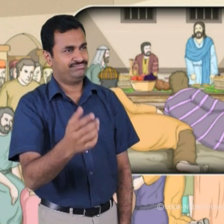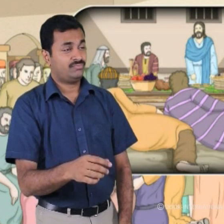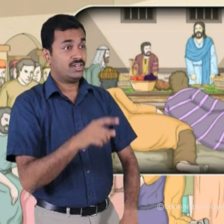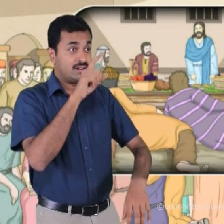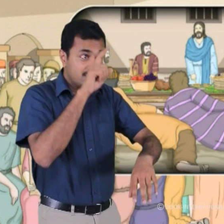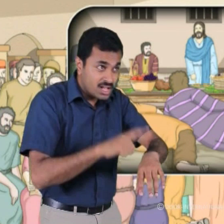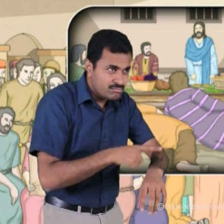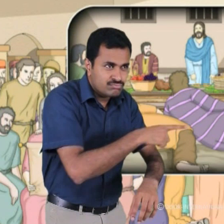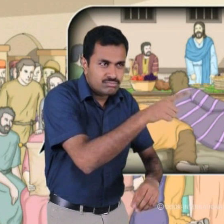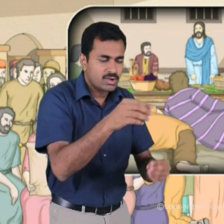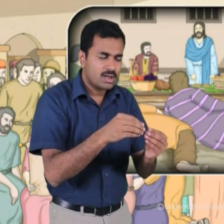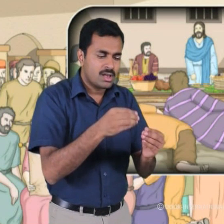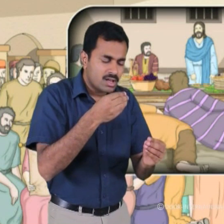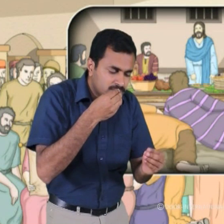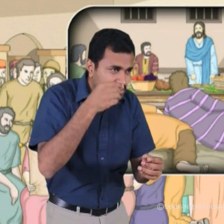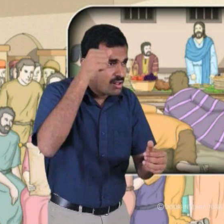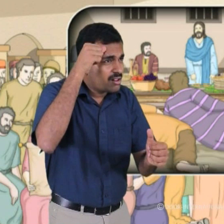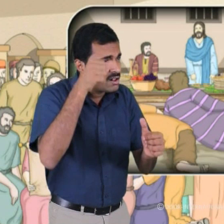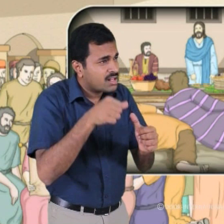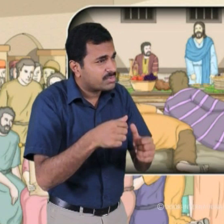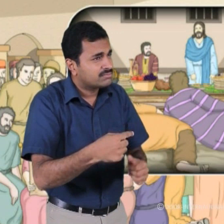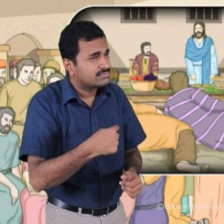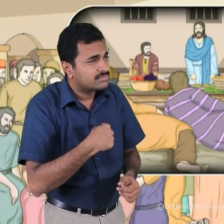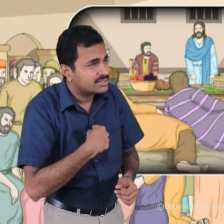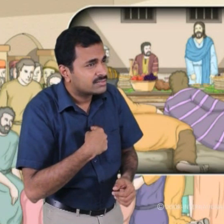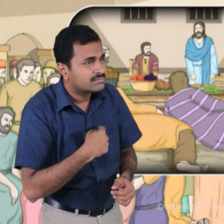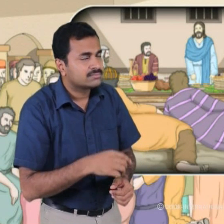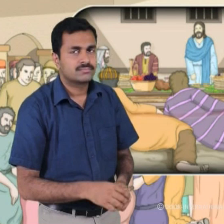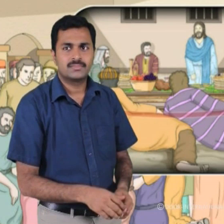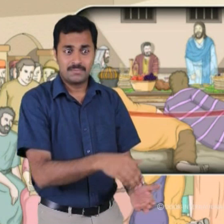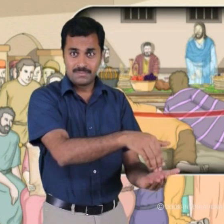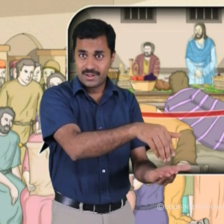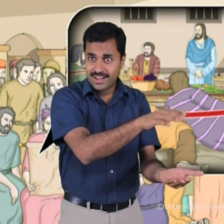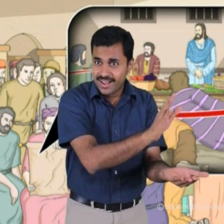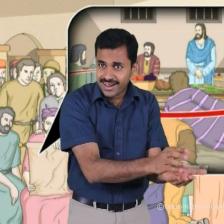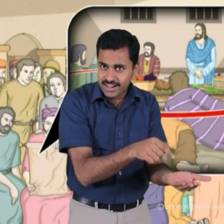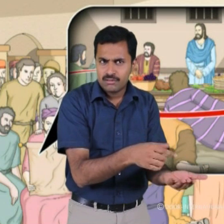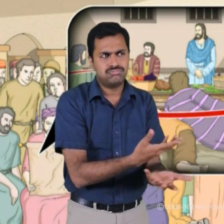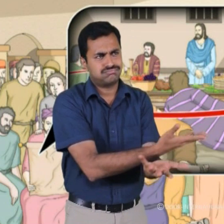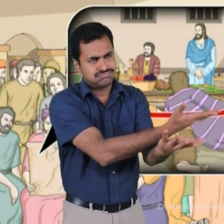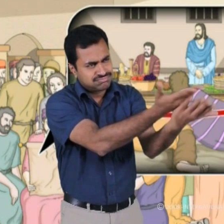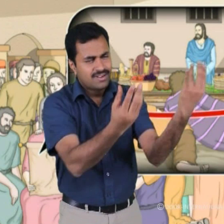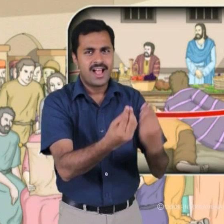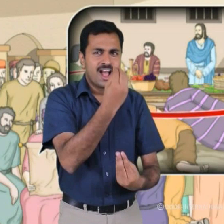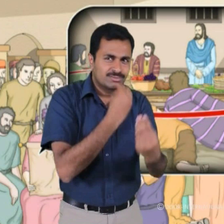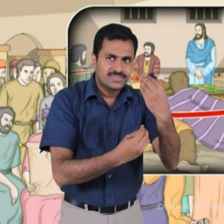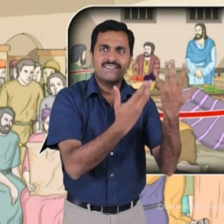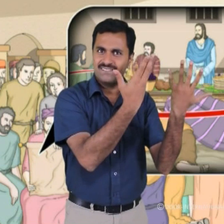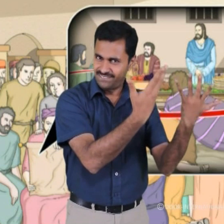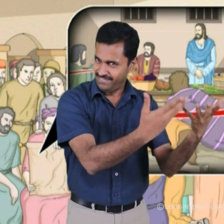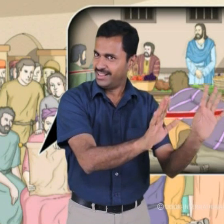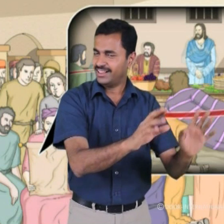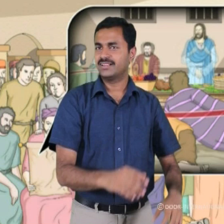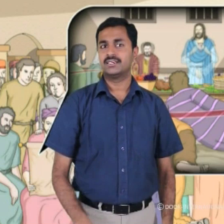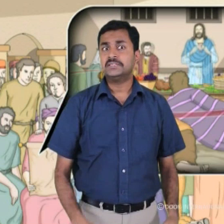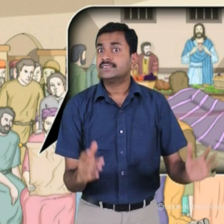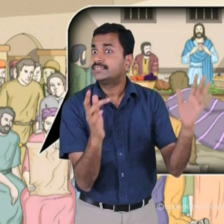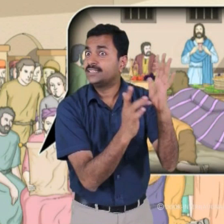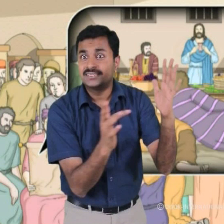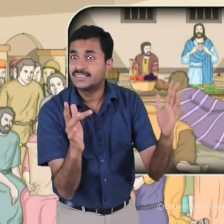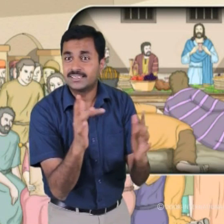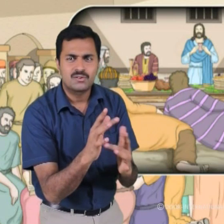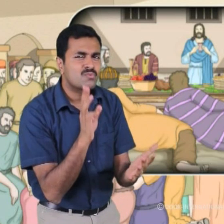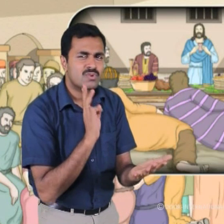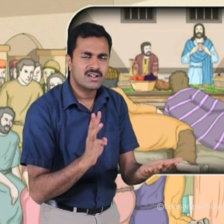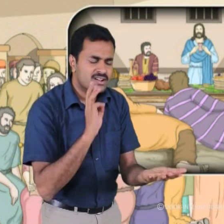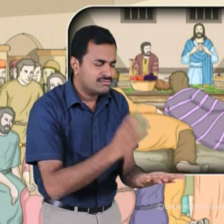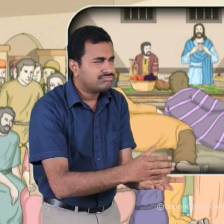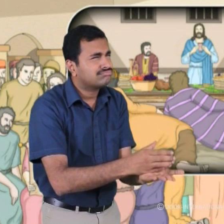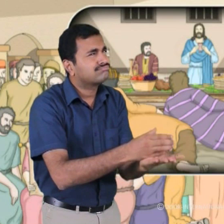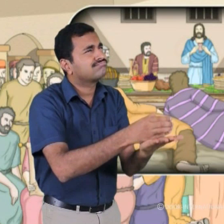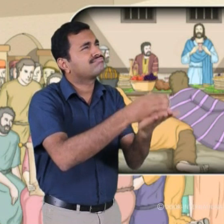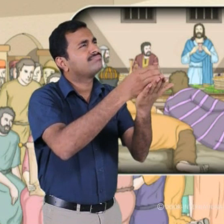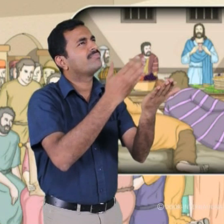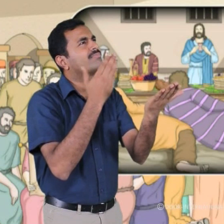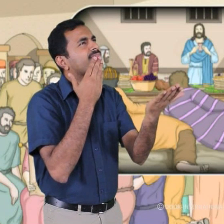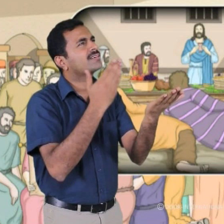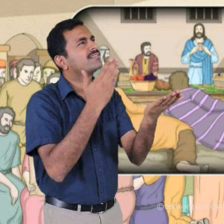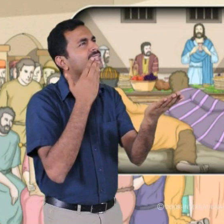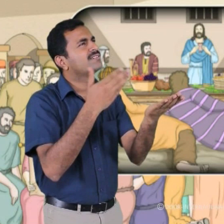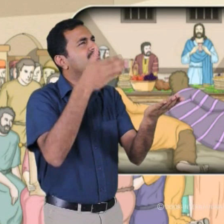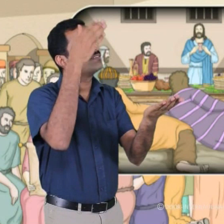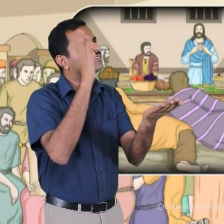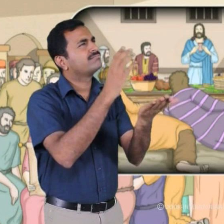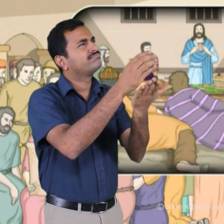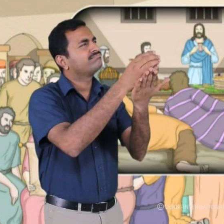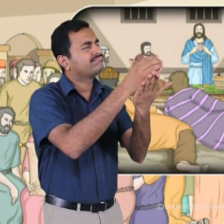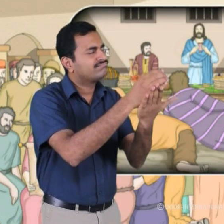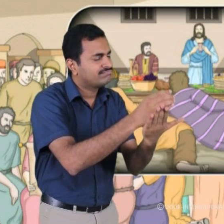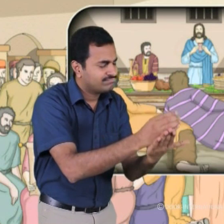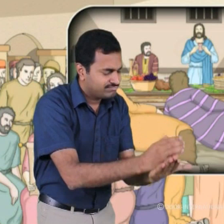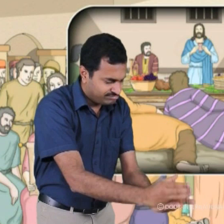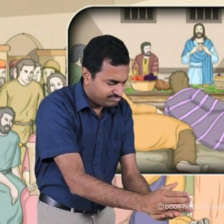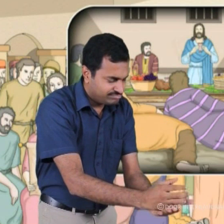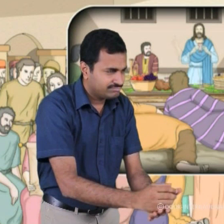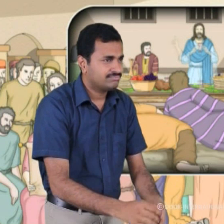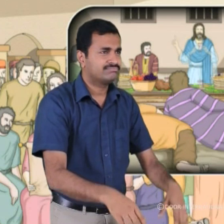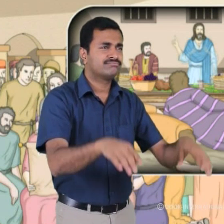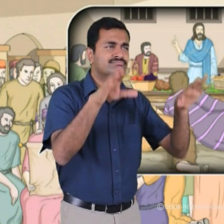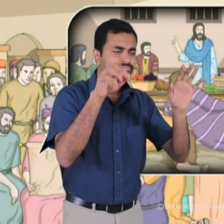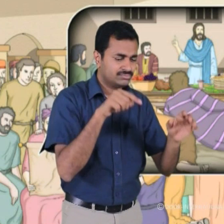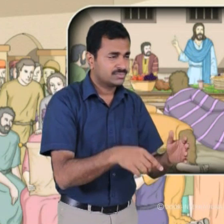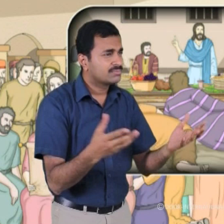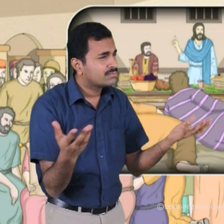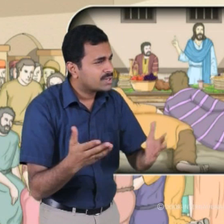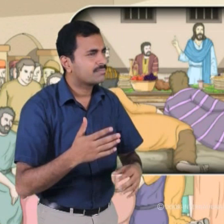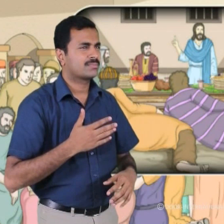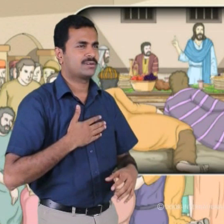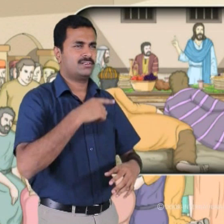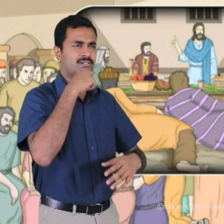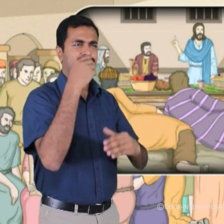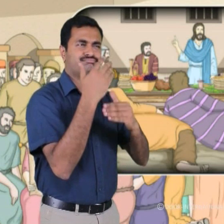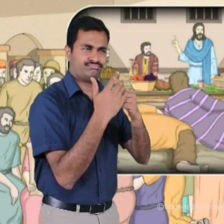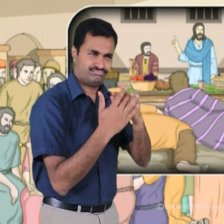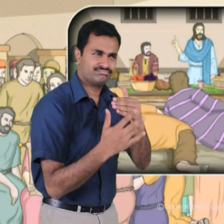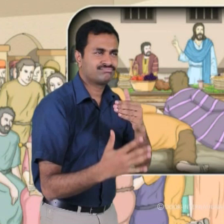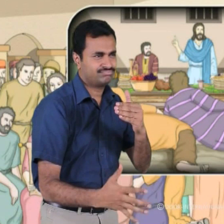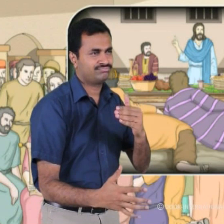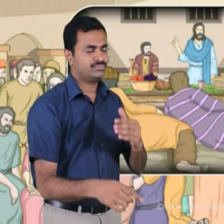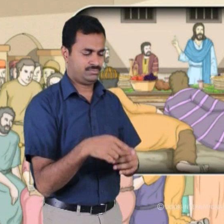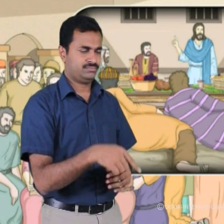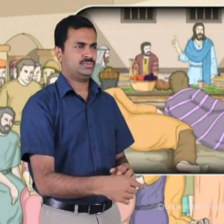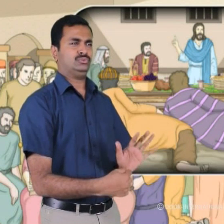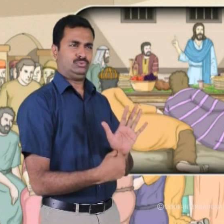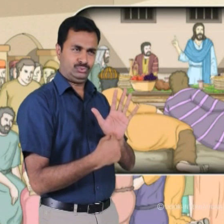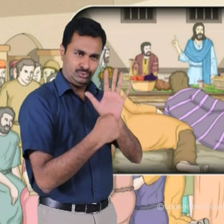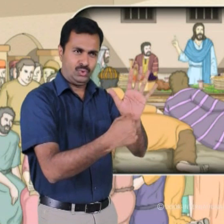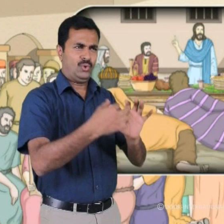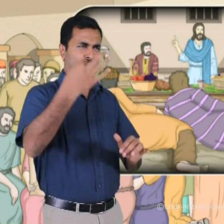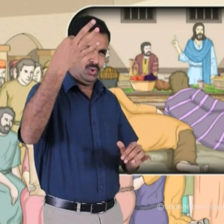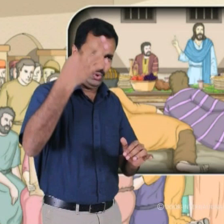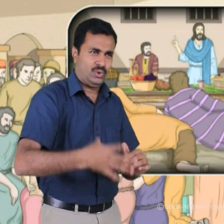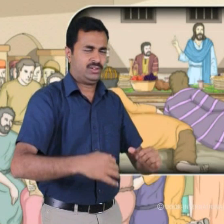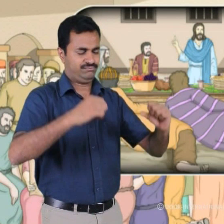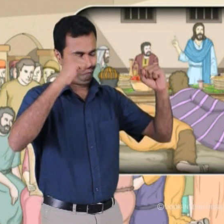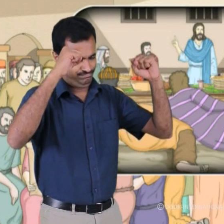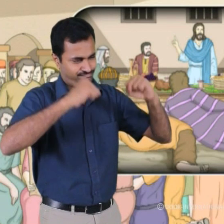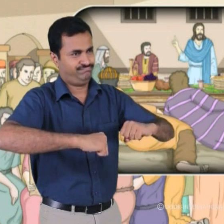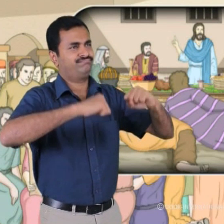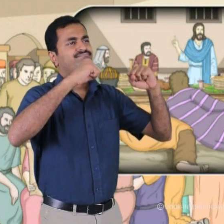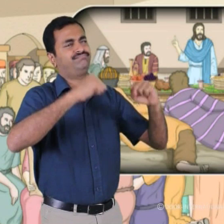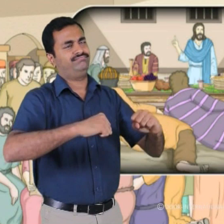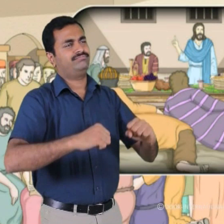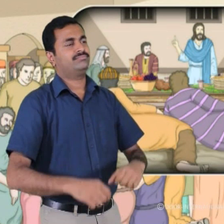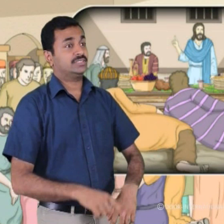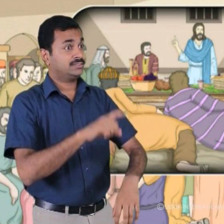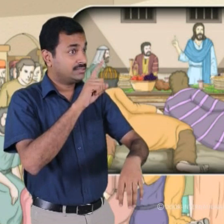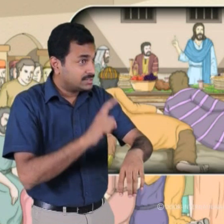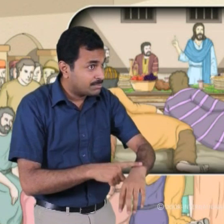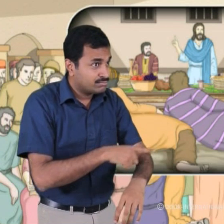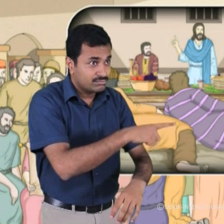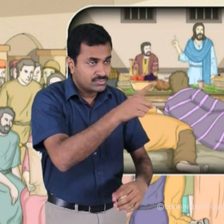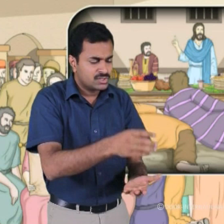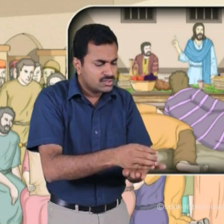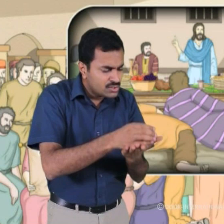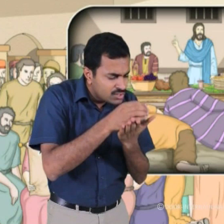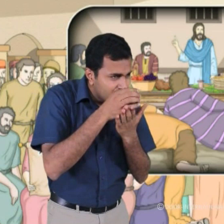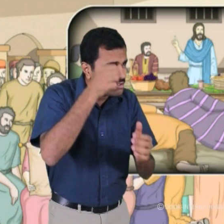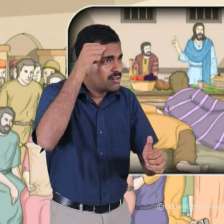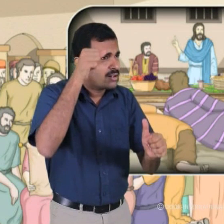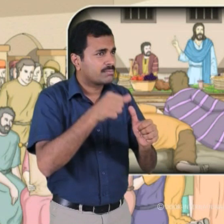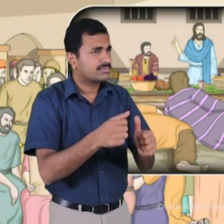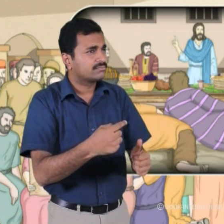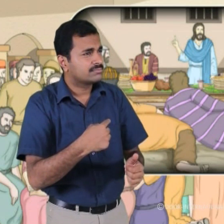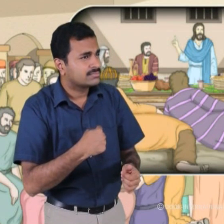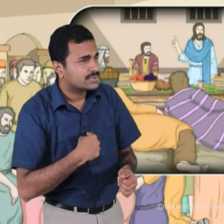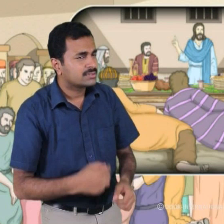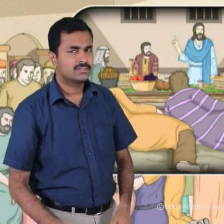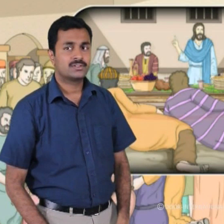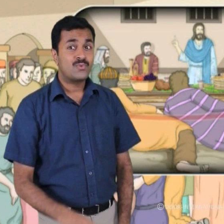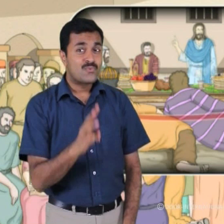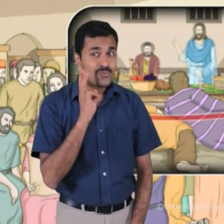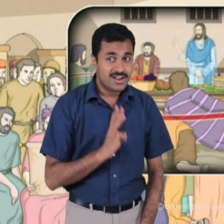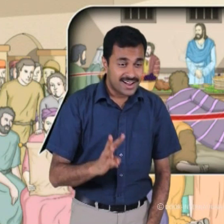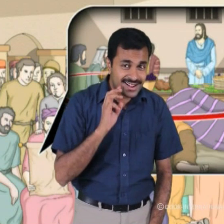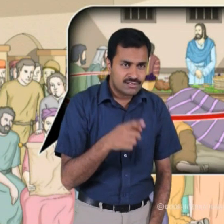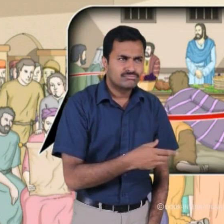do this in remembrance of Me.” In the same way, after supper He took the cup, saying, “This cup is the new covenant in My blood;